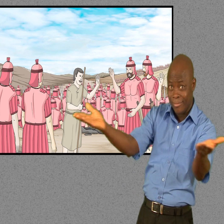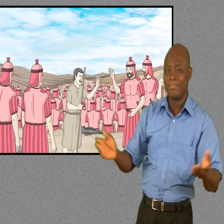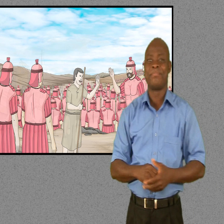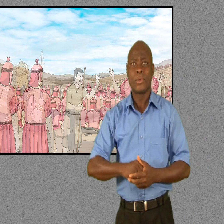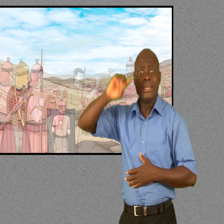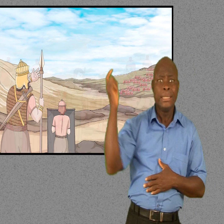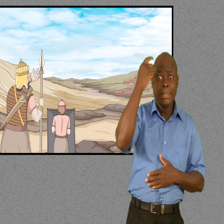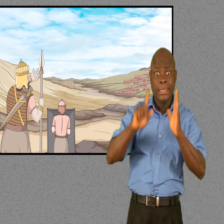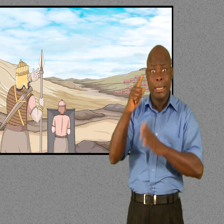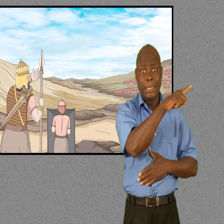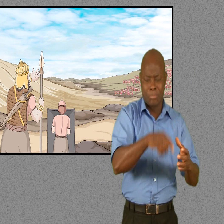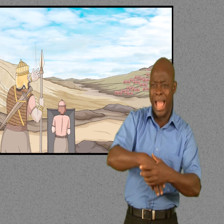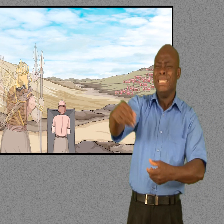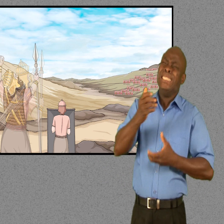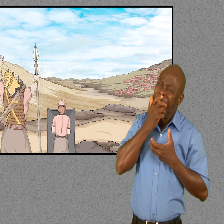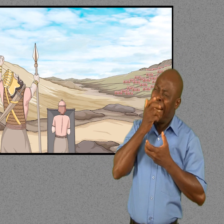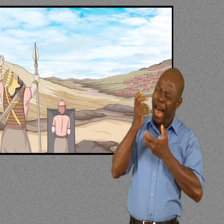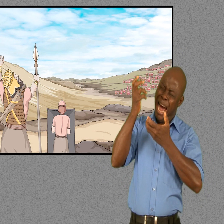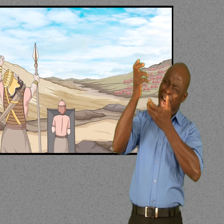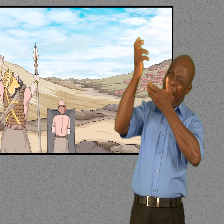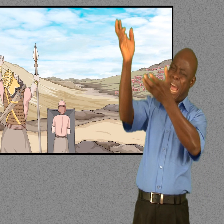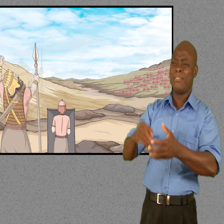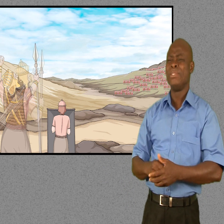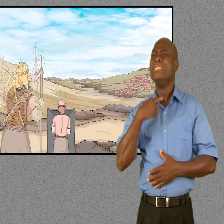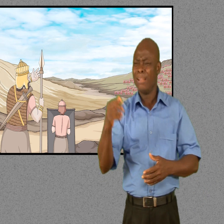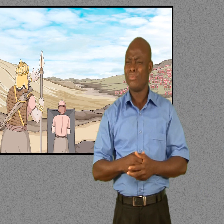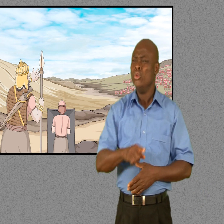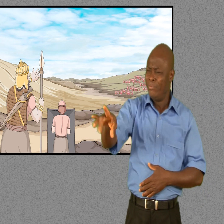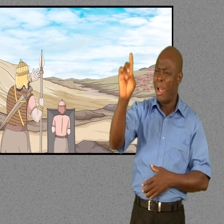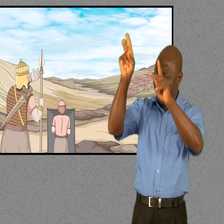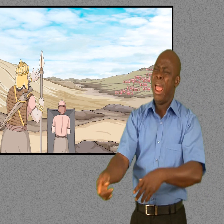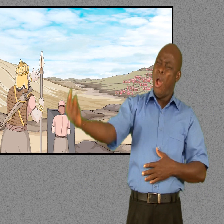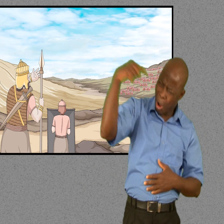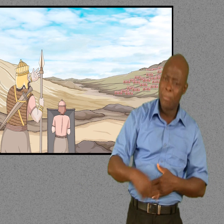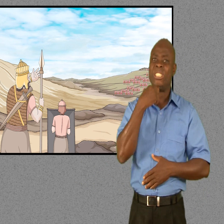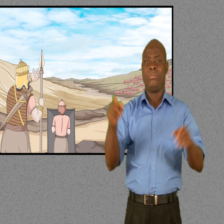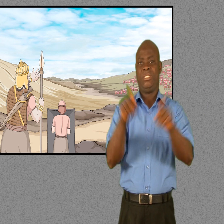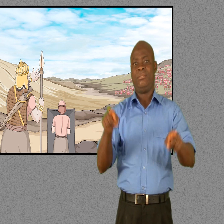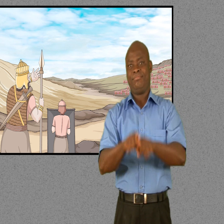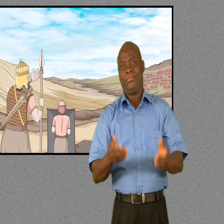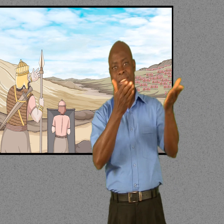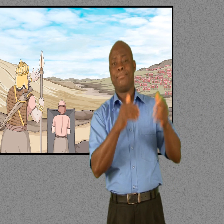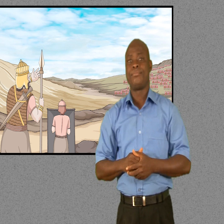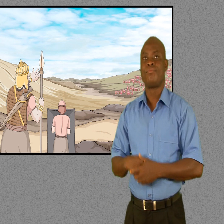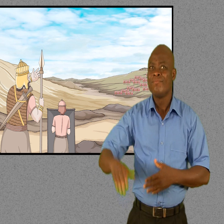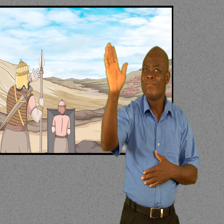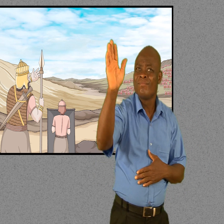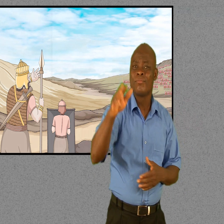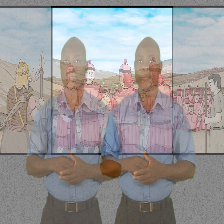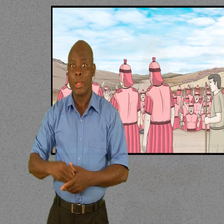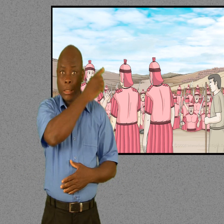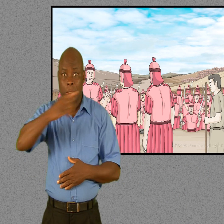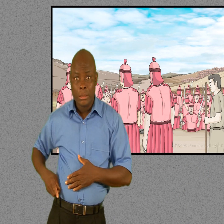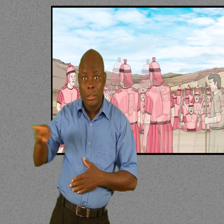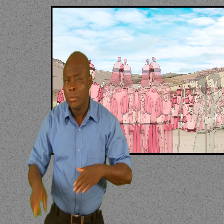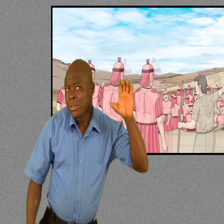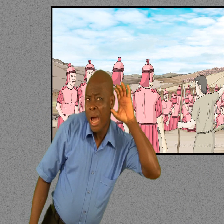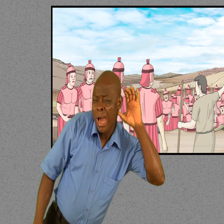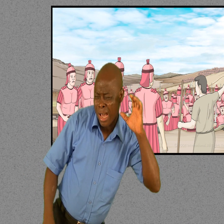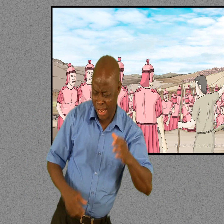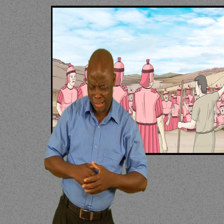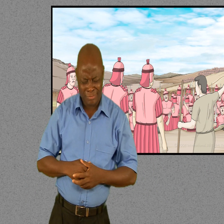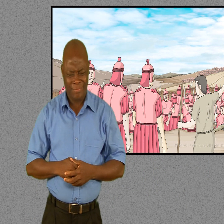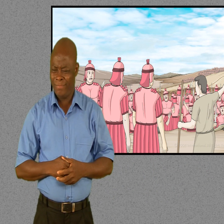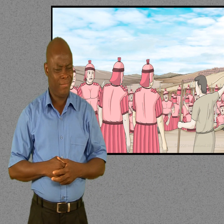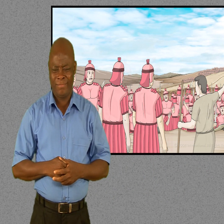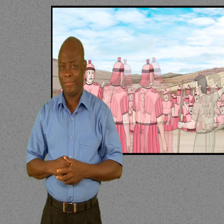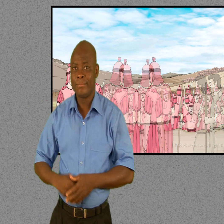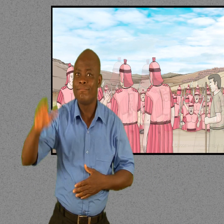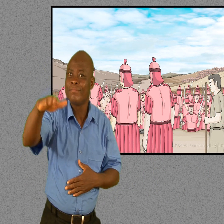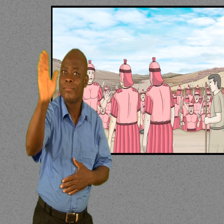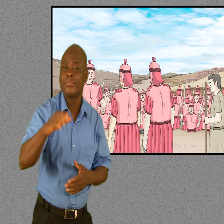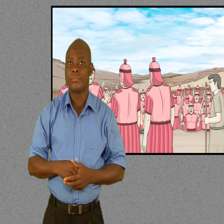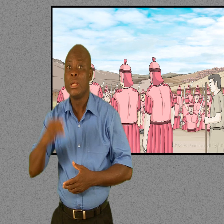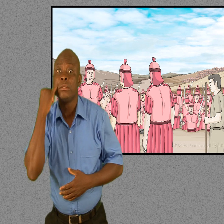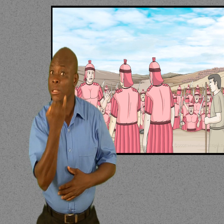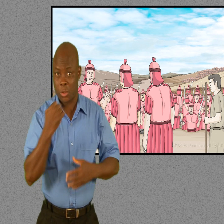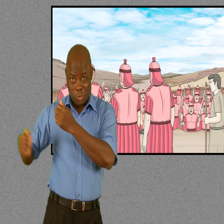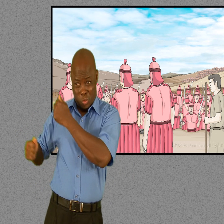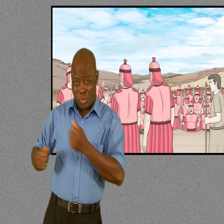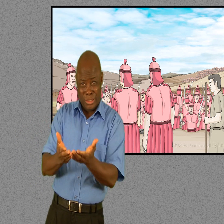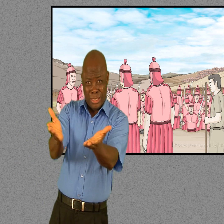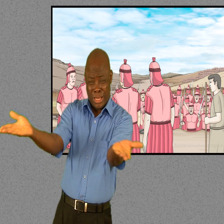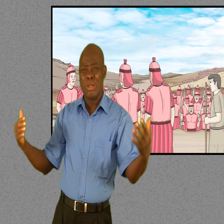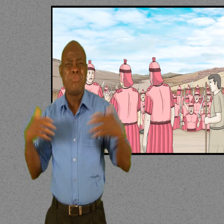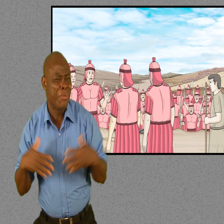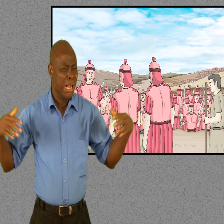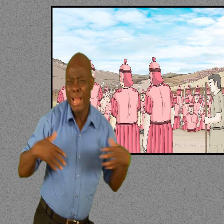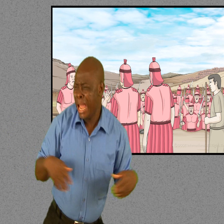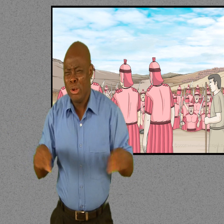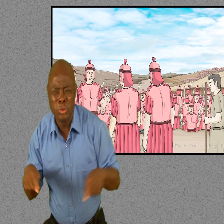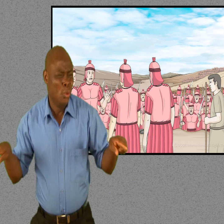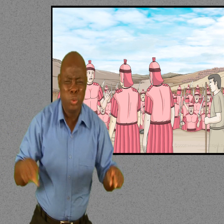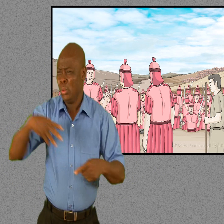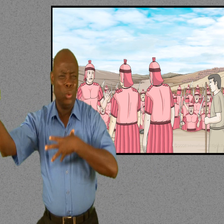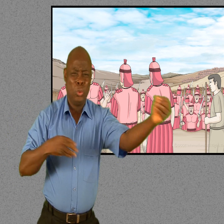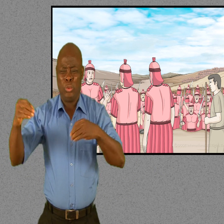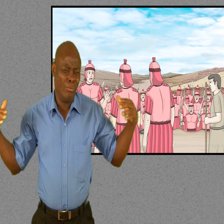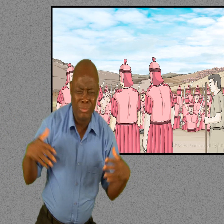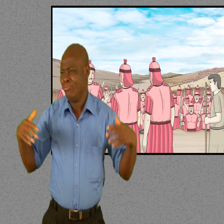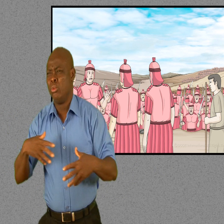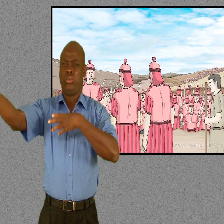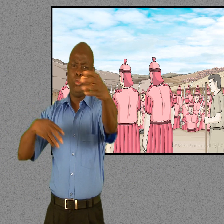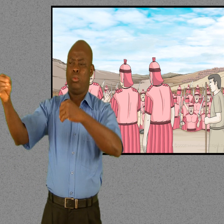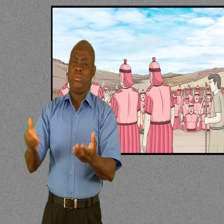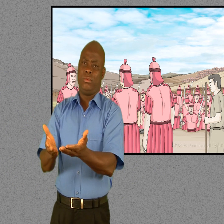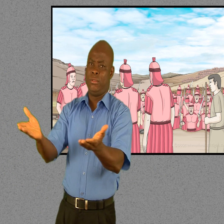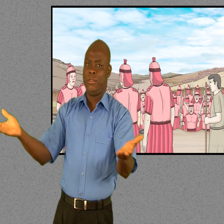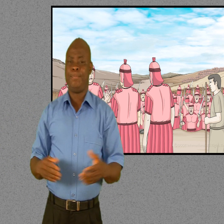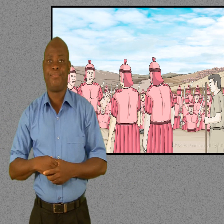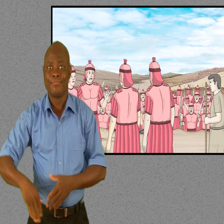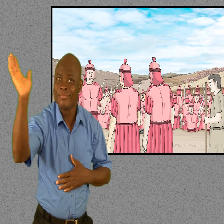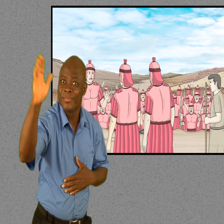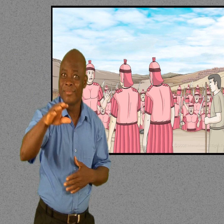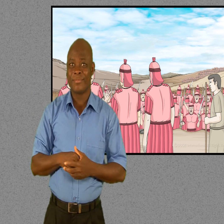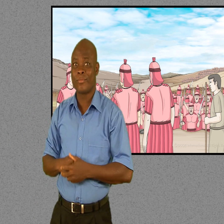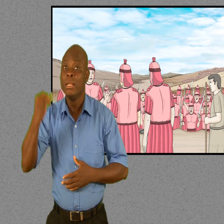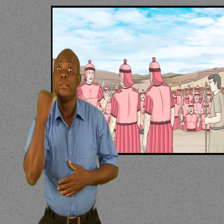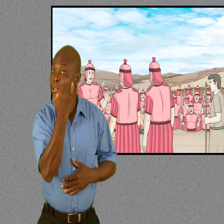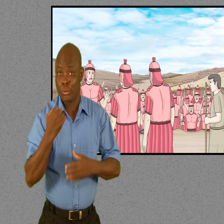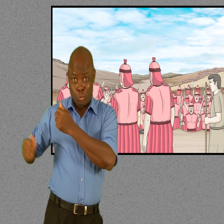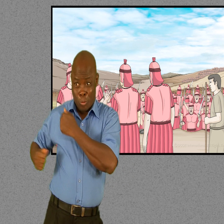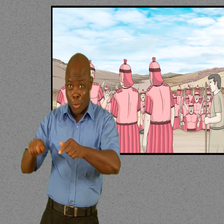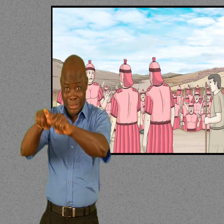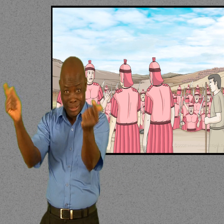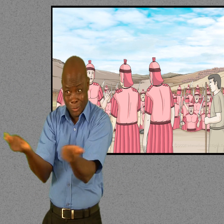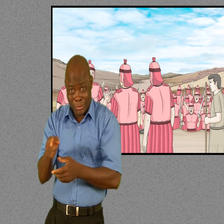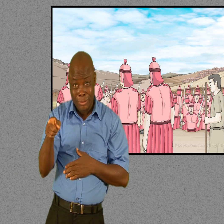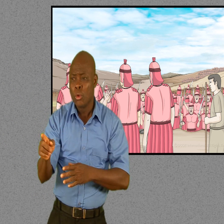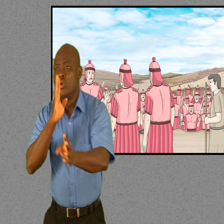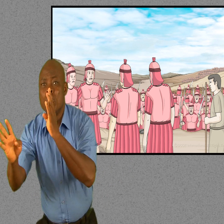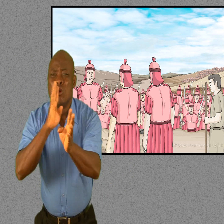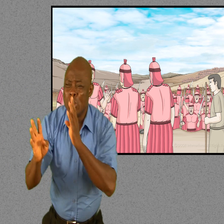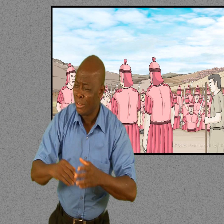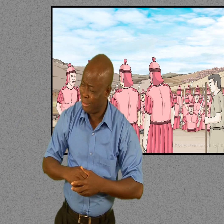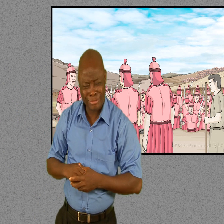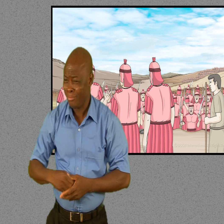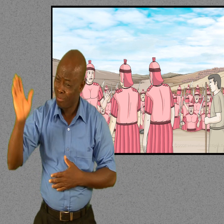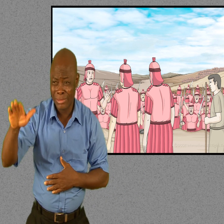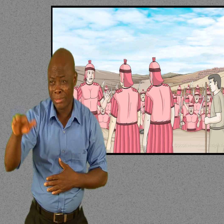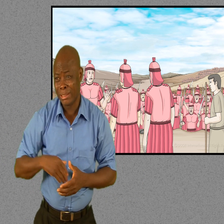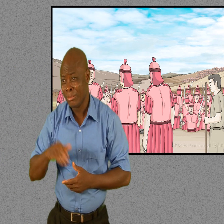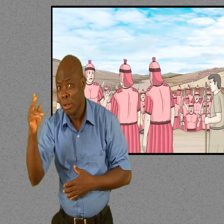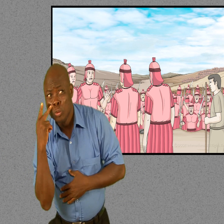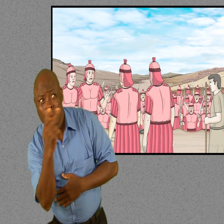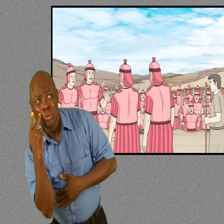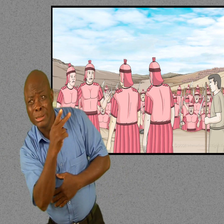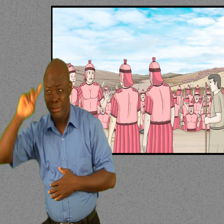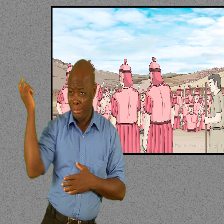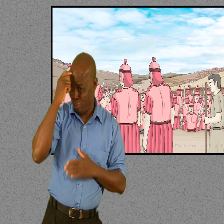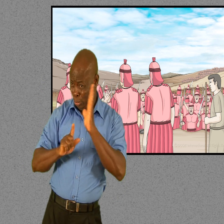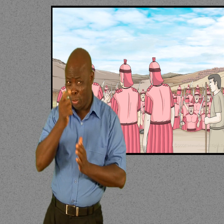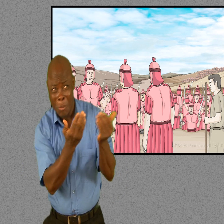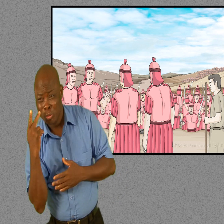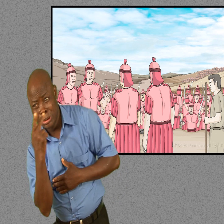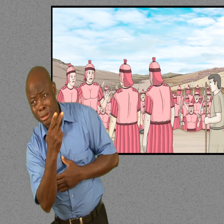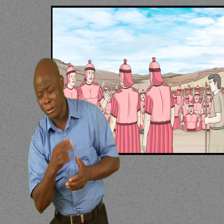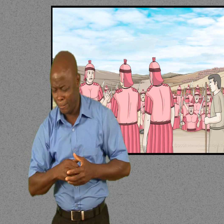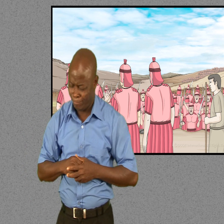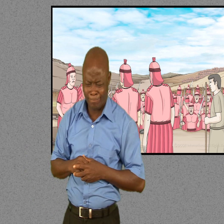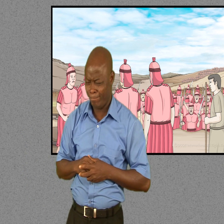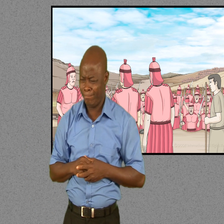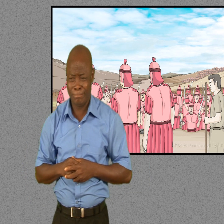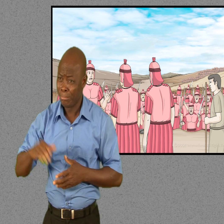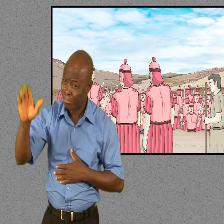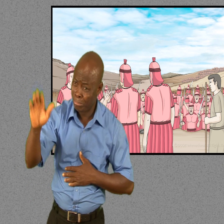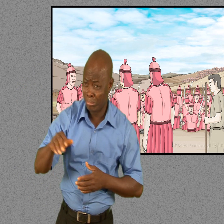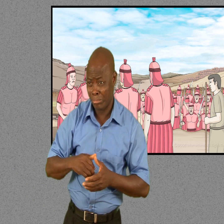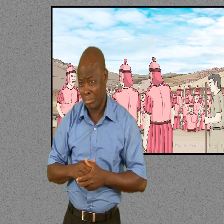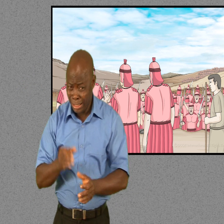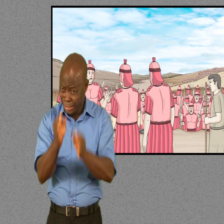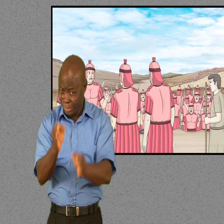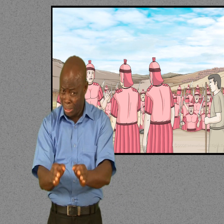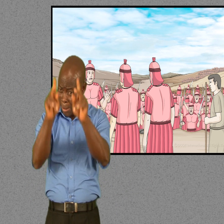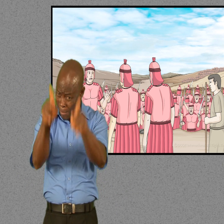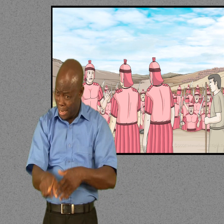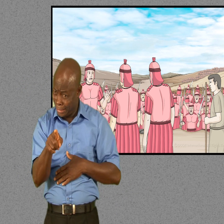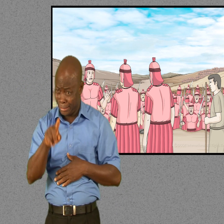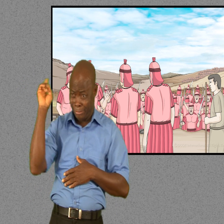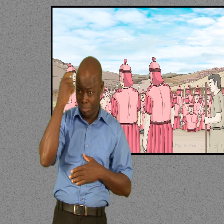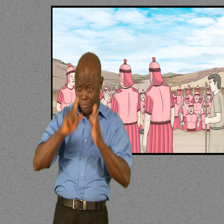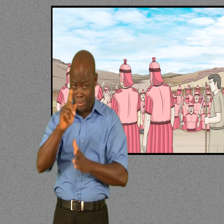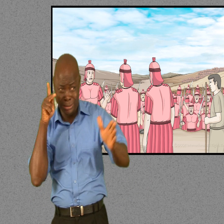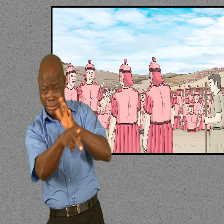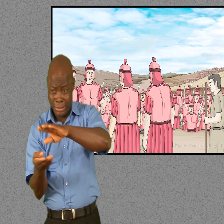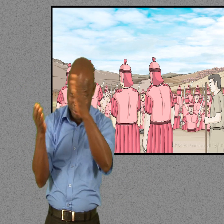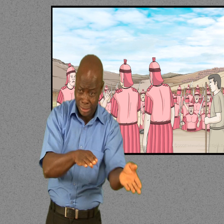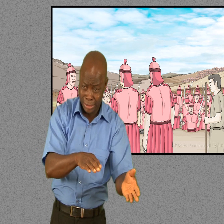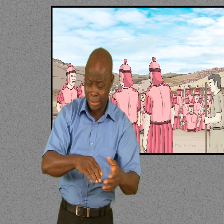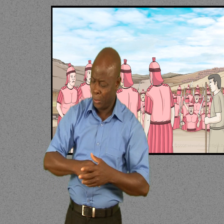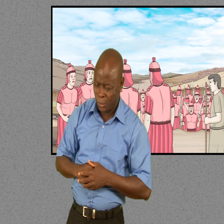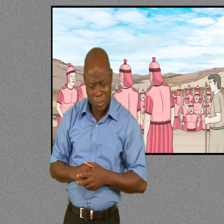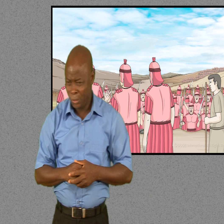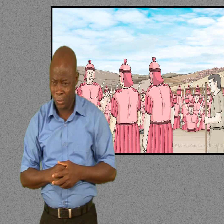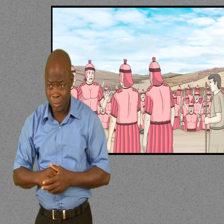And as he was speaking with them, suddenly the champion named Goliath, the Philistine from Gath, came forward from the Philistines and shouted his usual words, which David also heard.